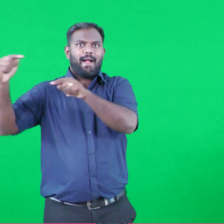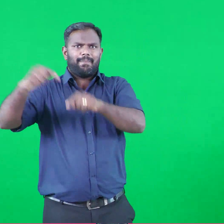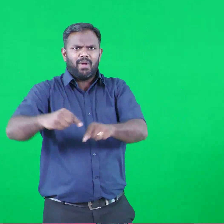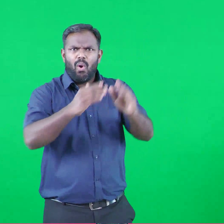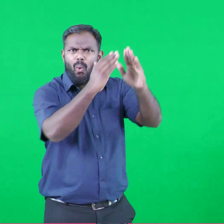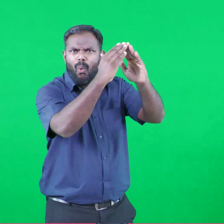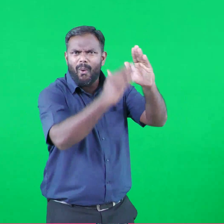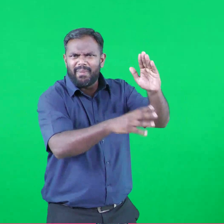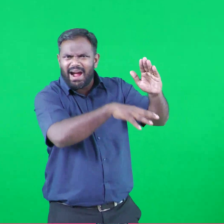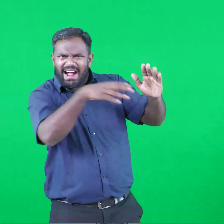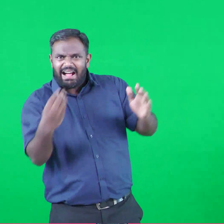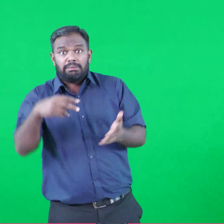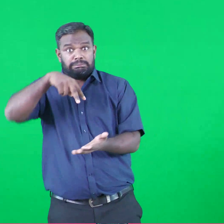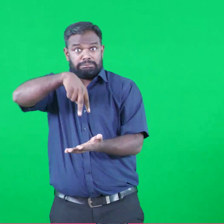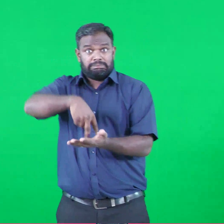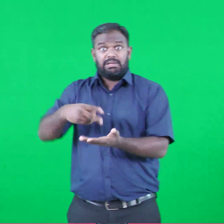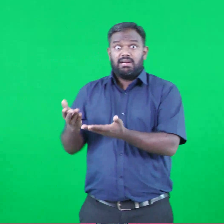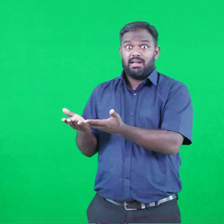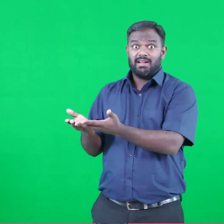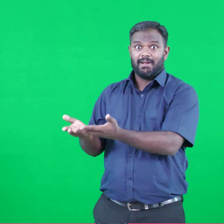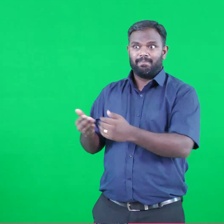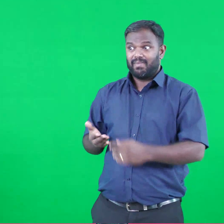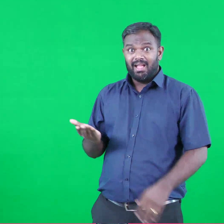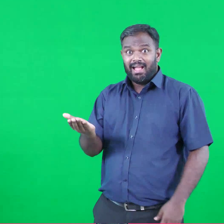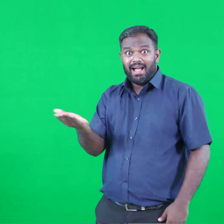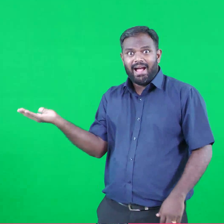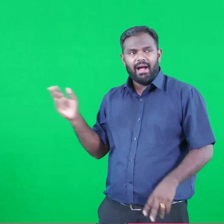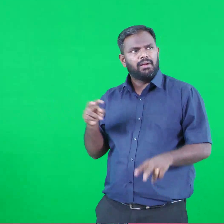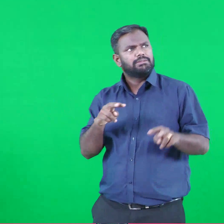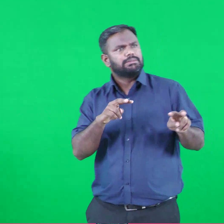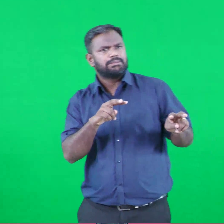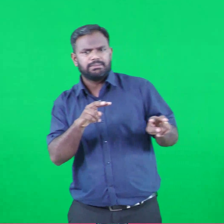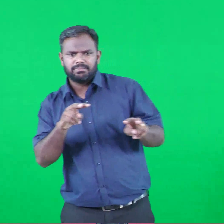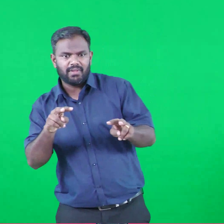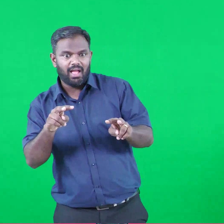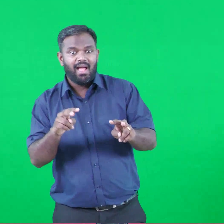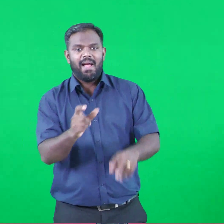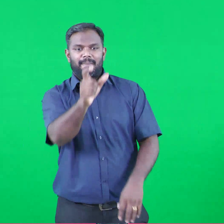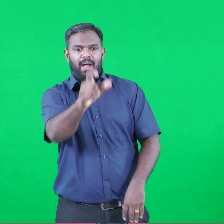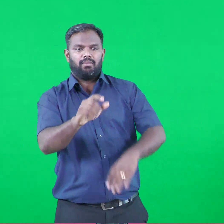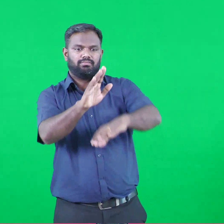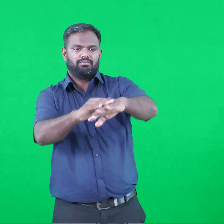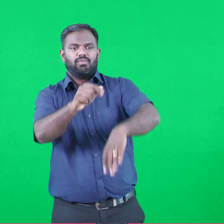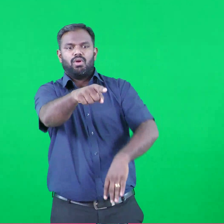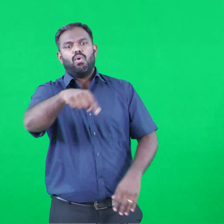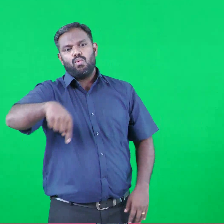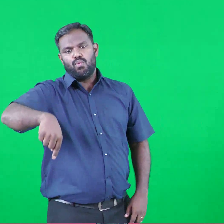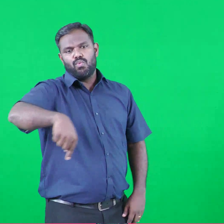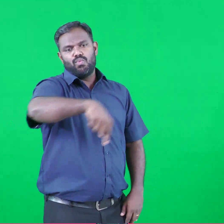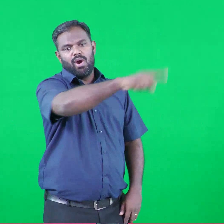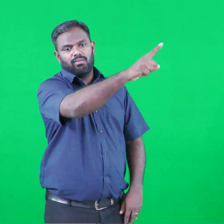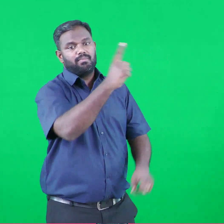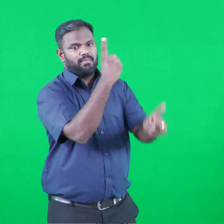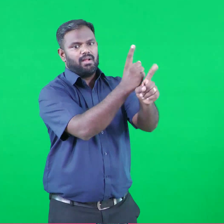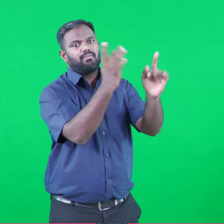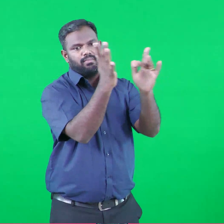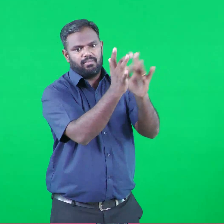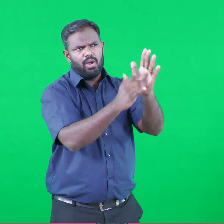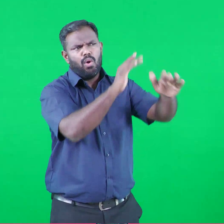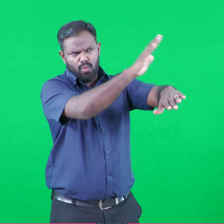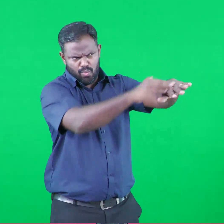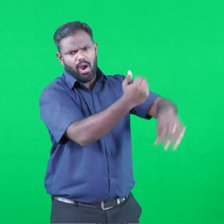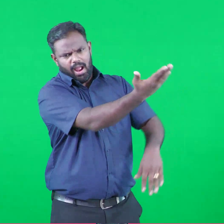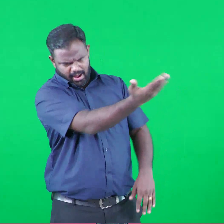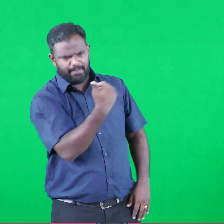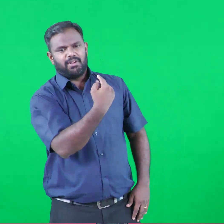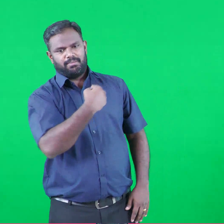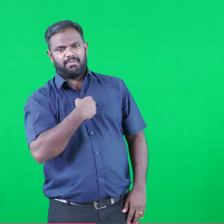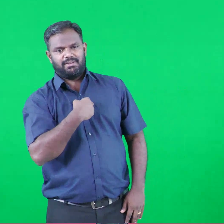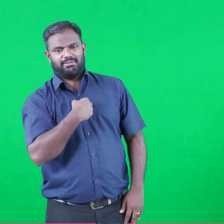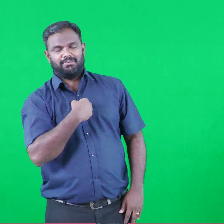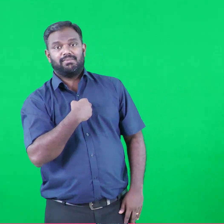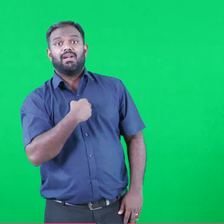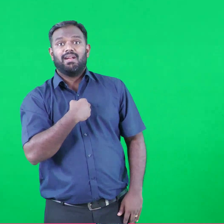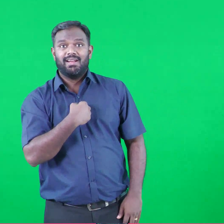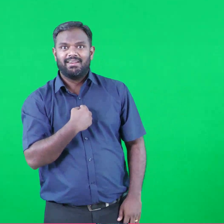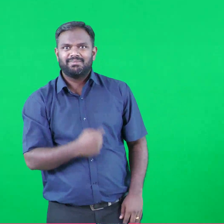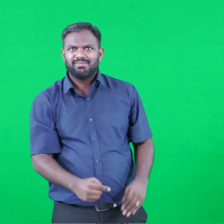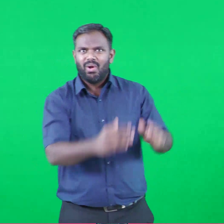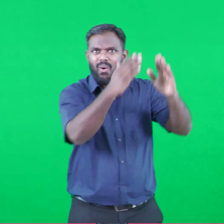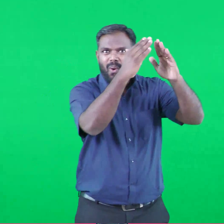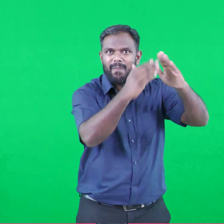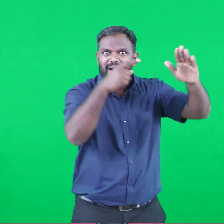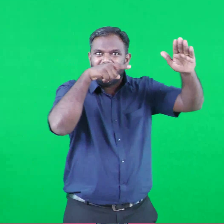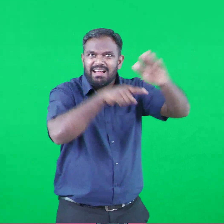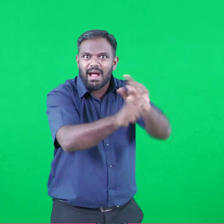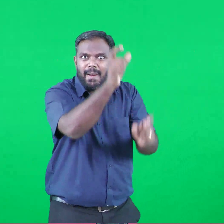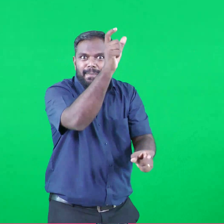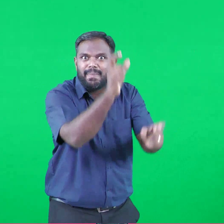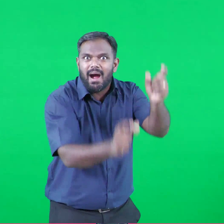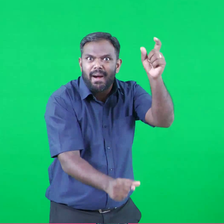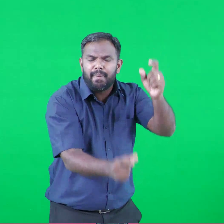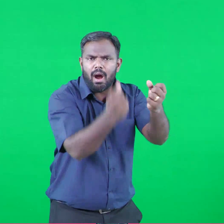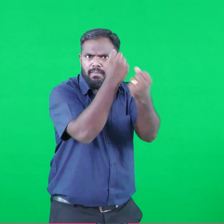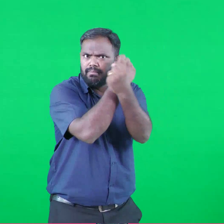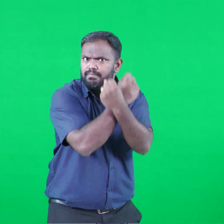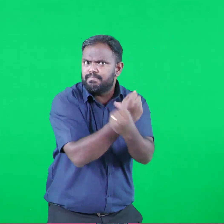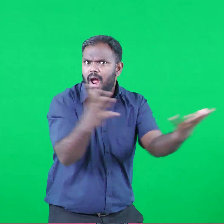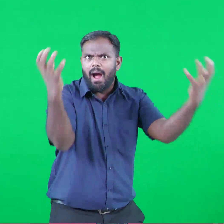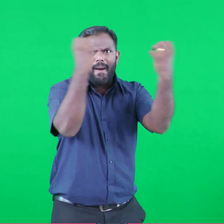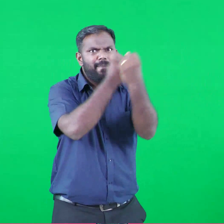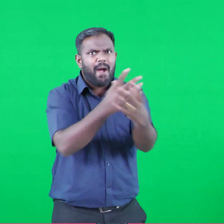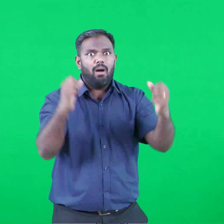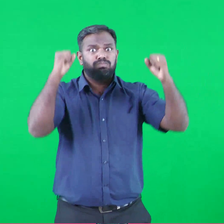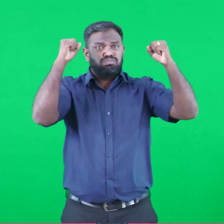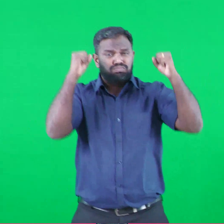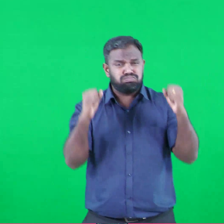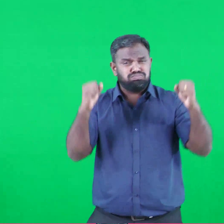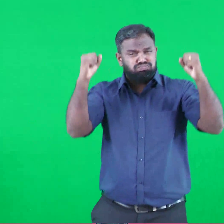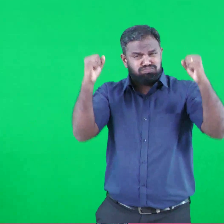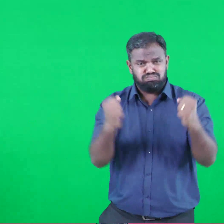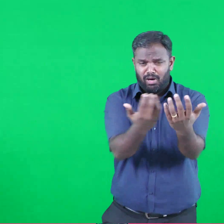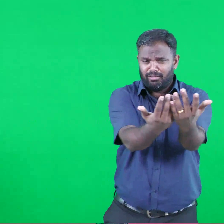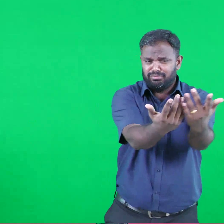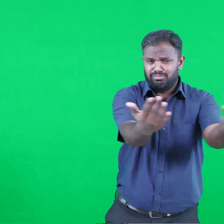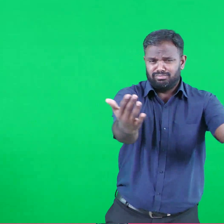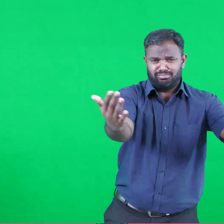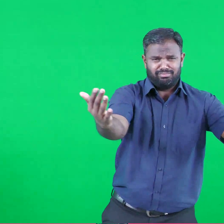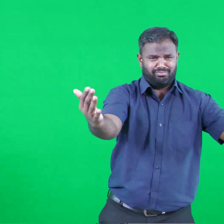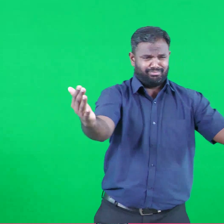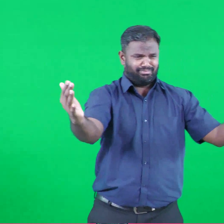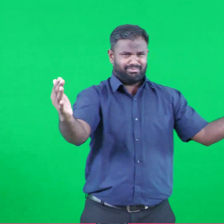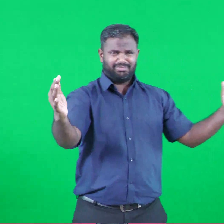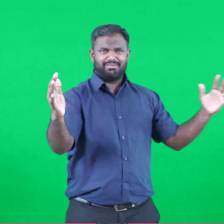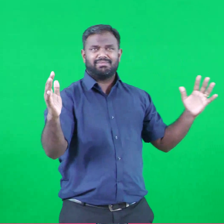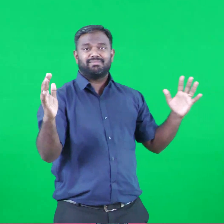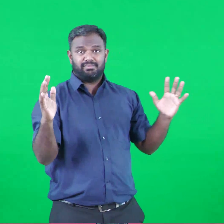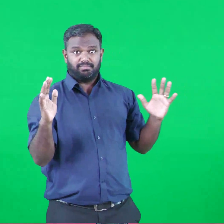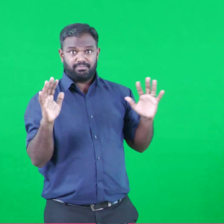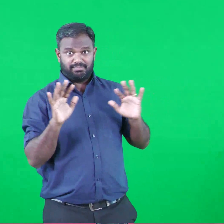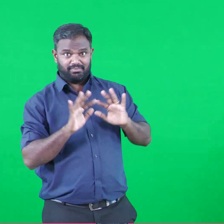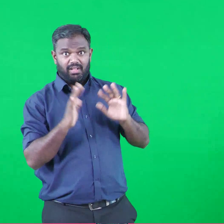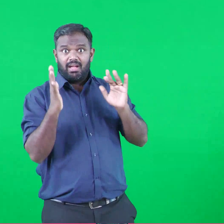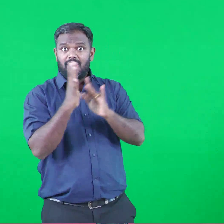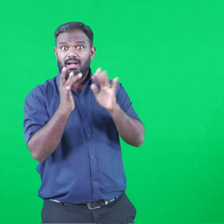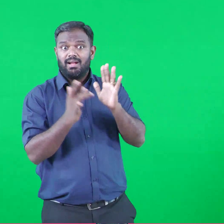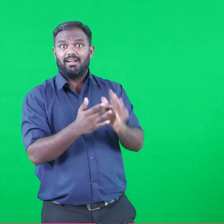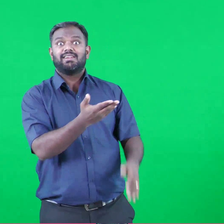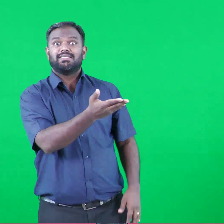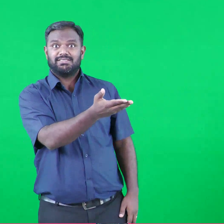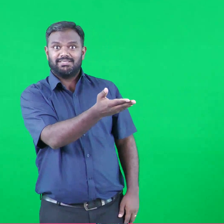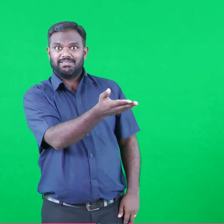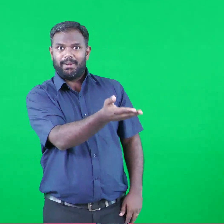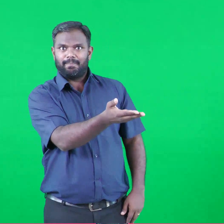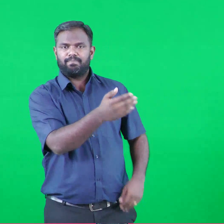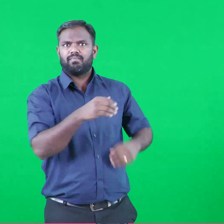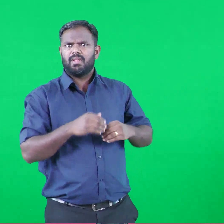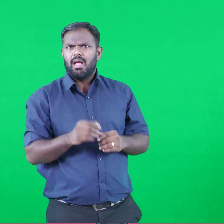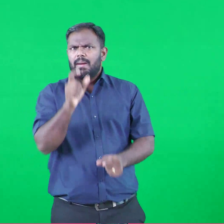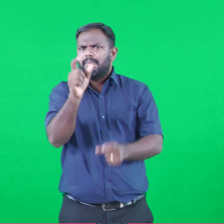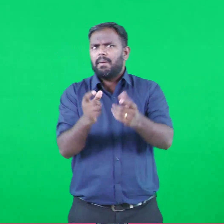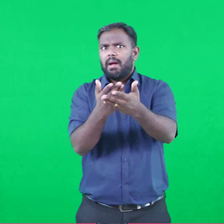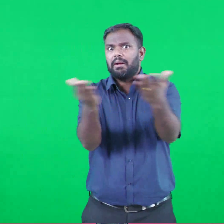They sent someone in to summon Him, and a crowd was sitting around Him.